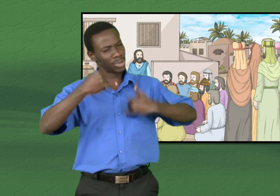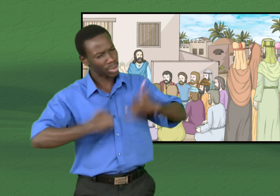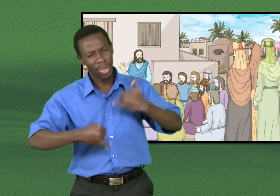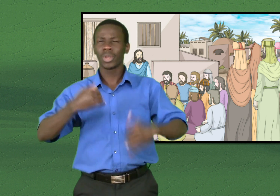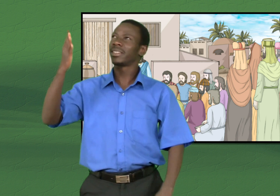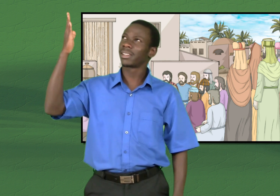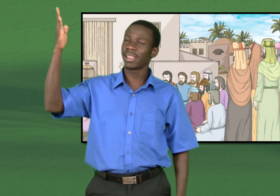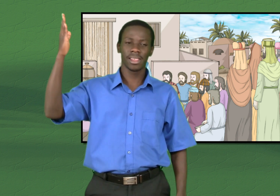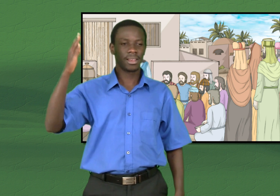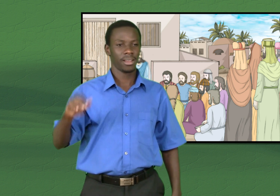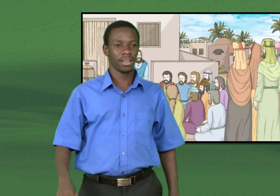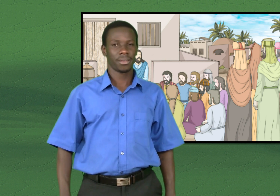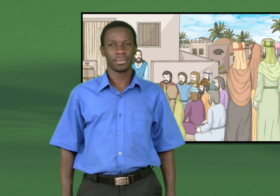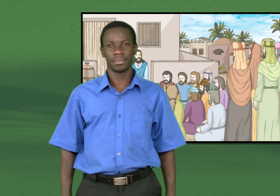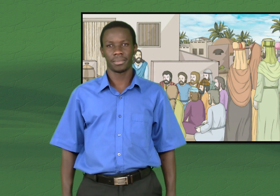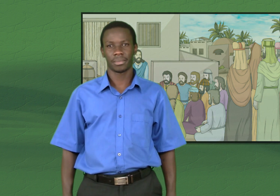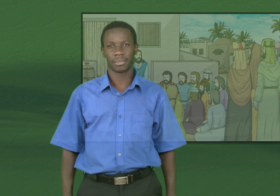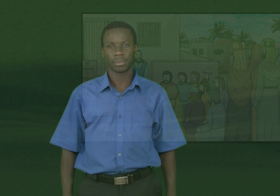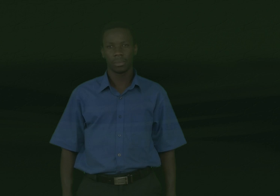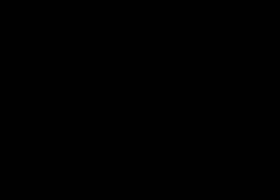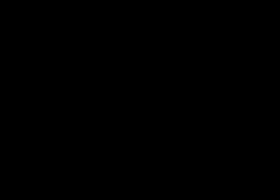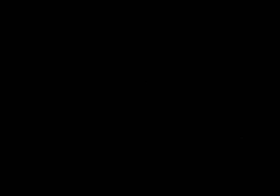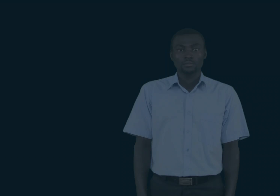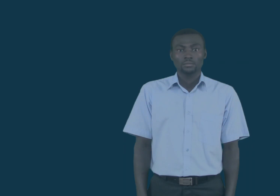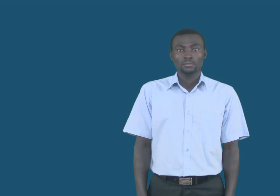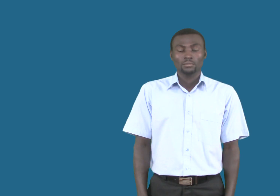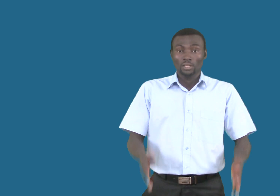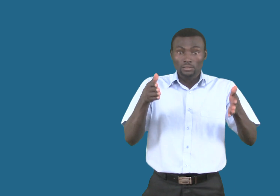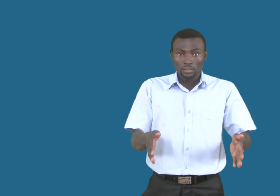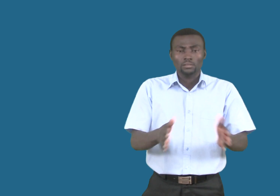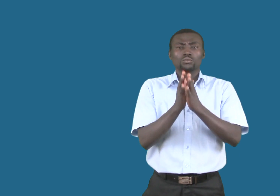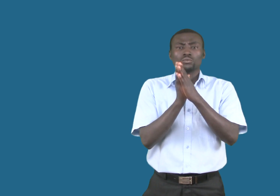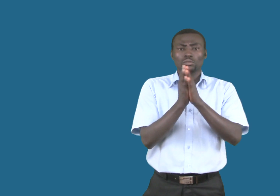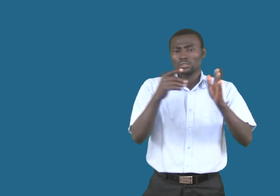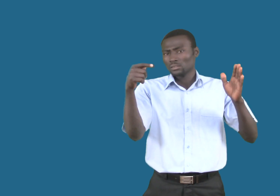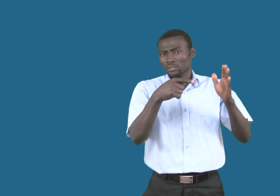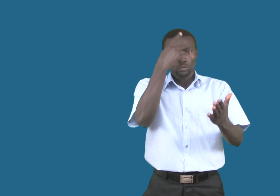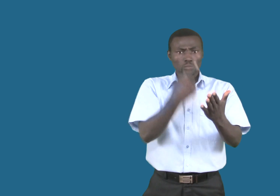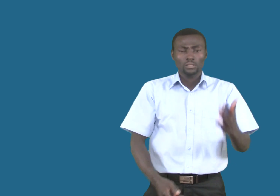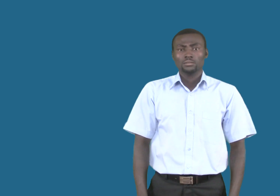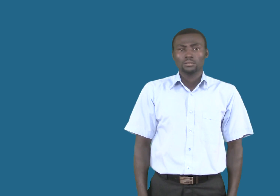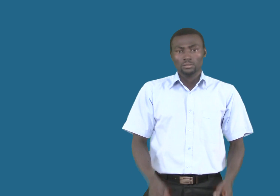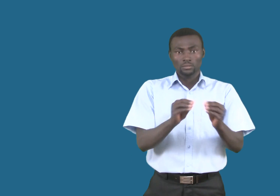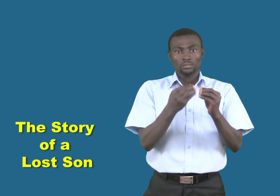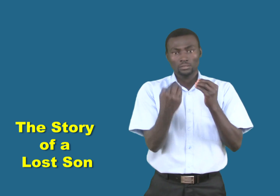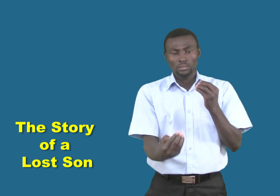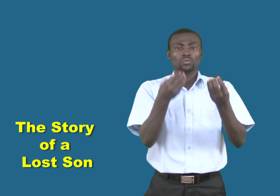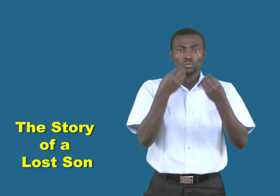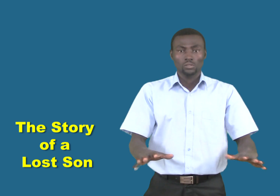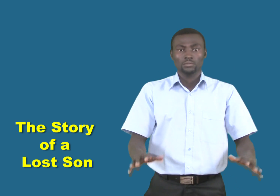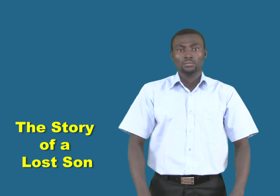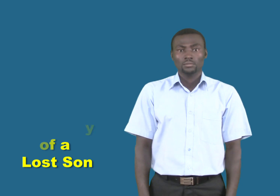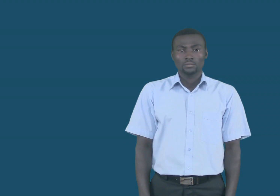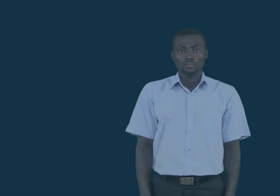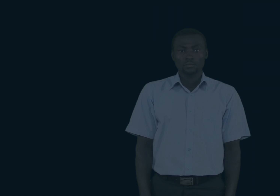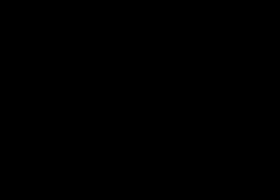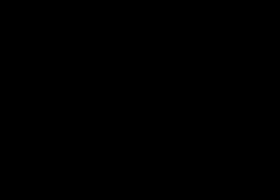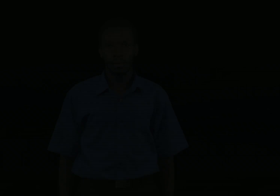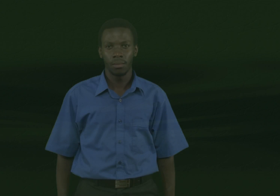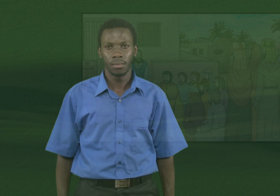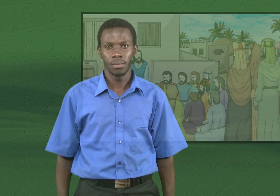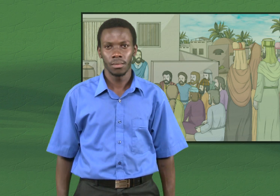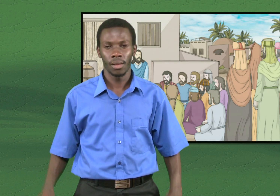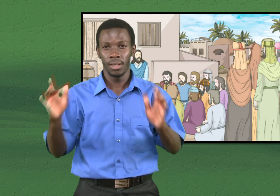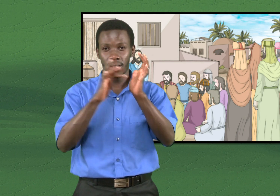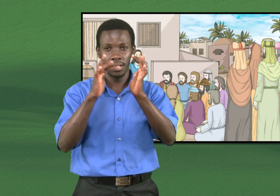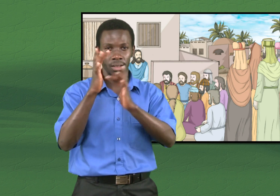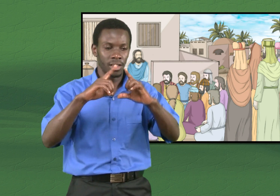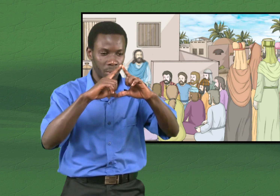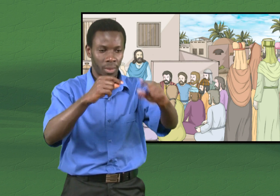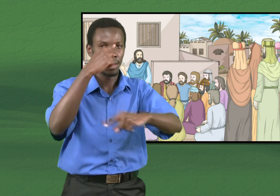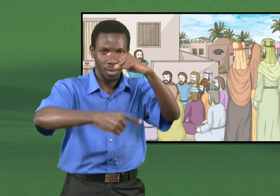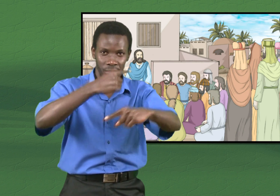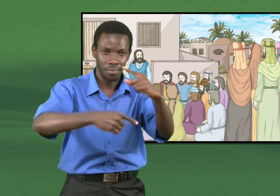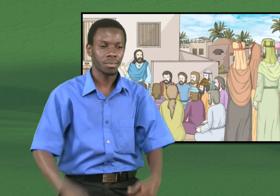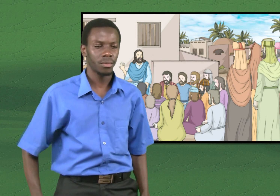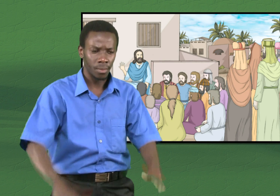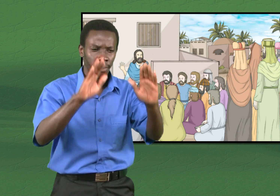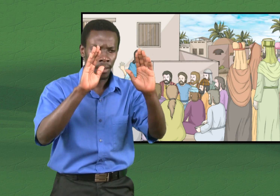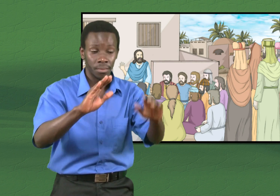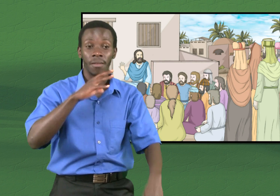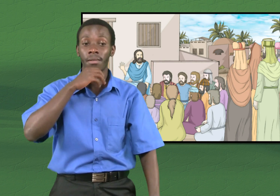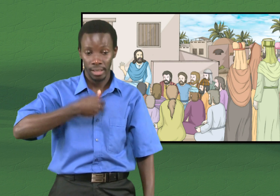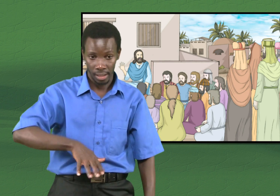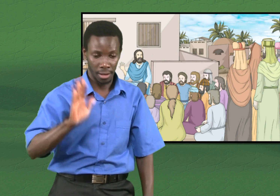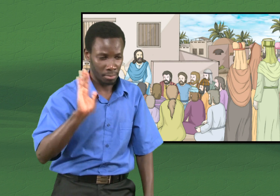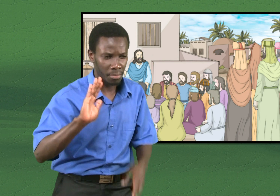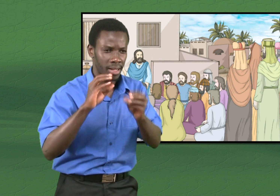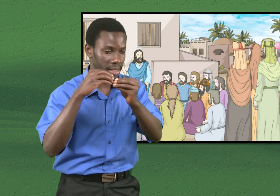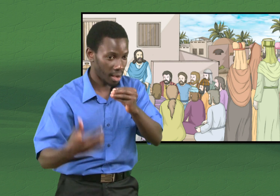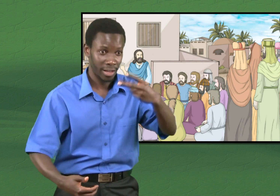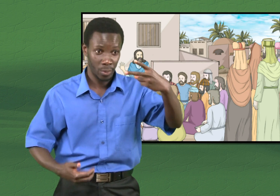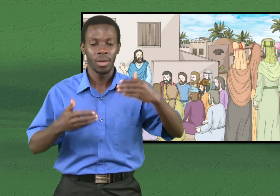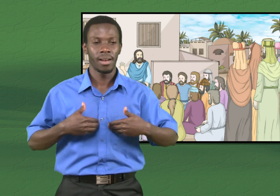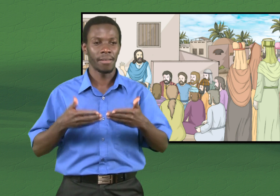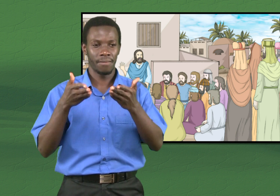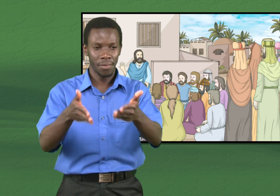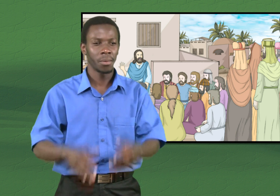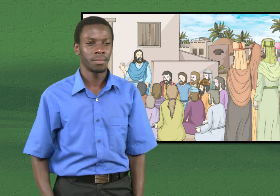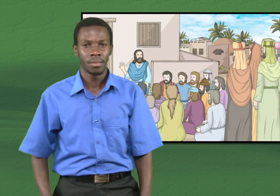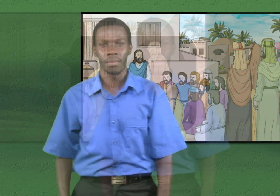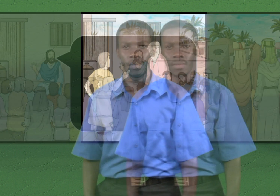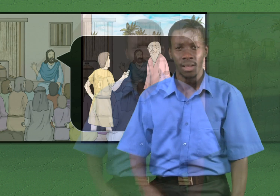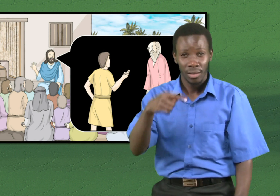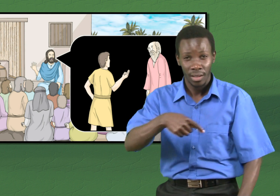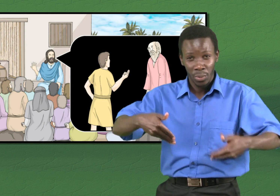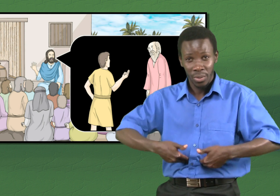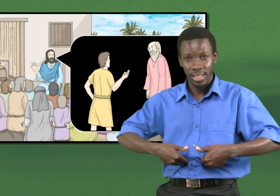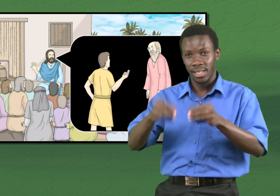Then Jesus said, “There was a man who had two sons.